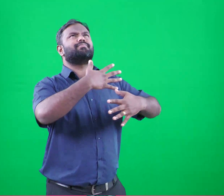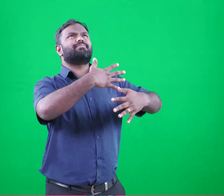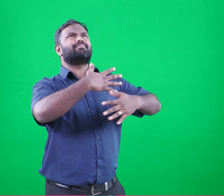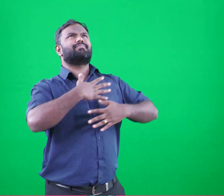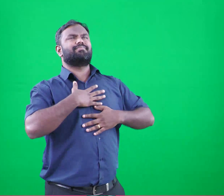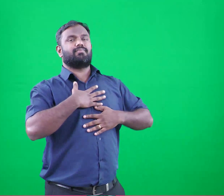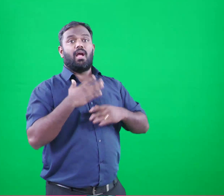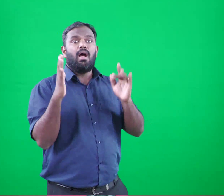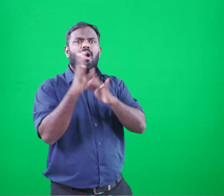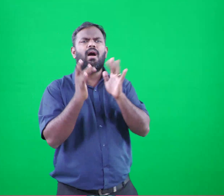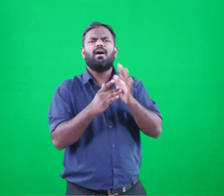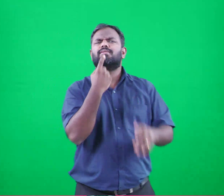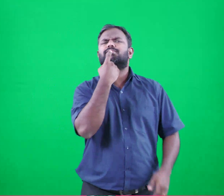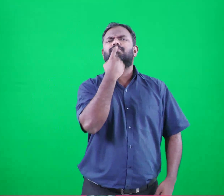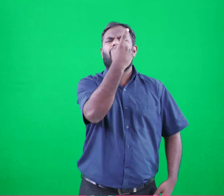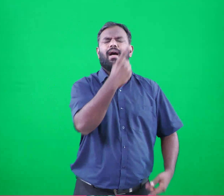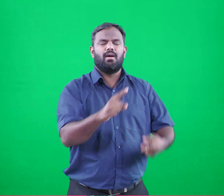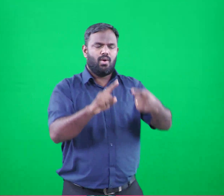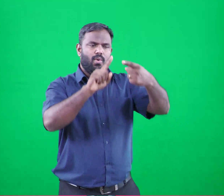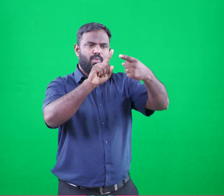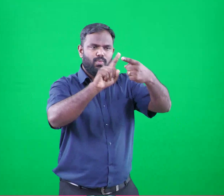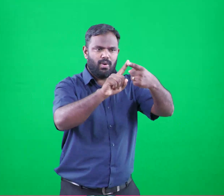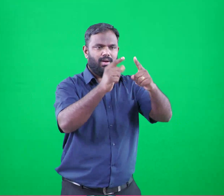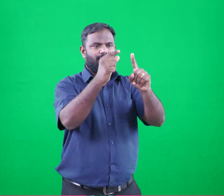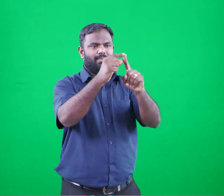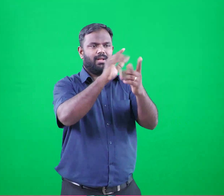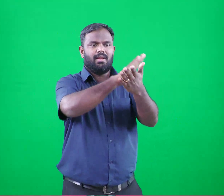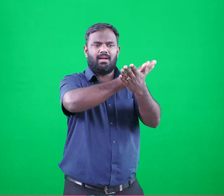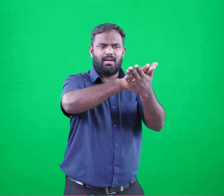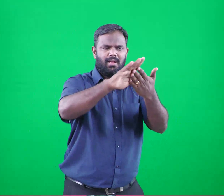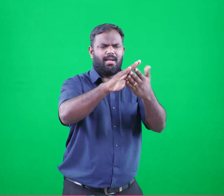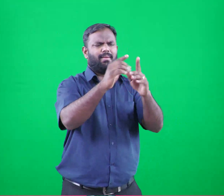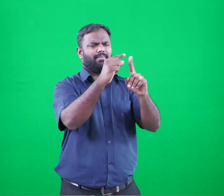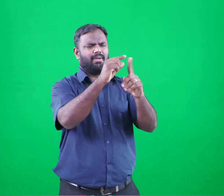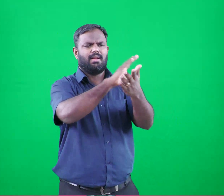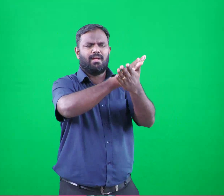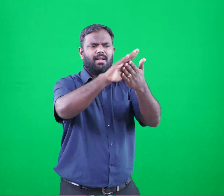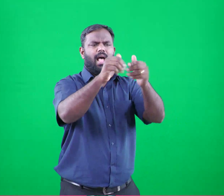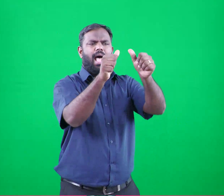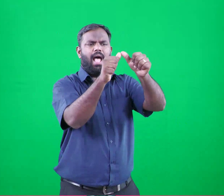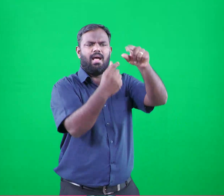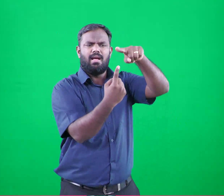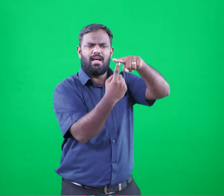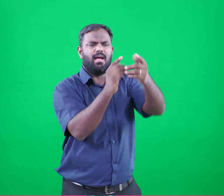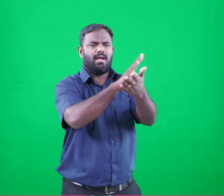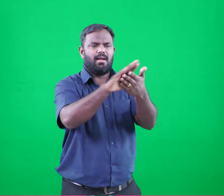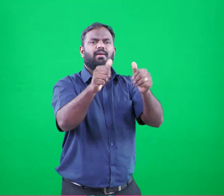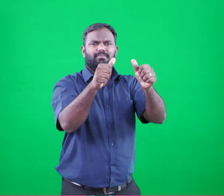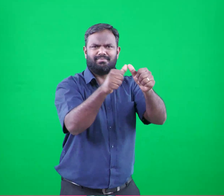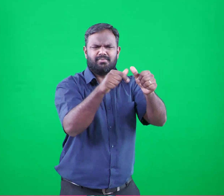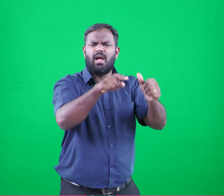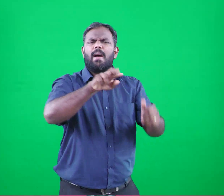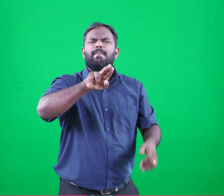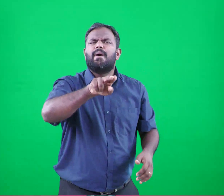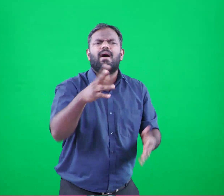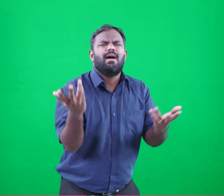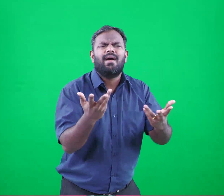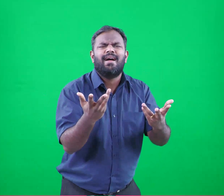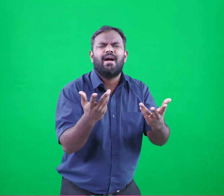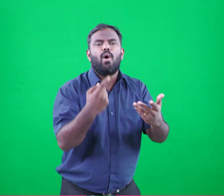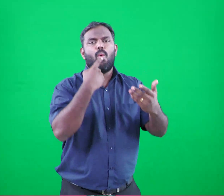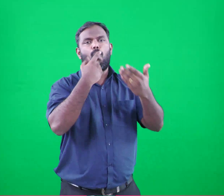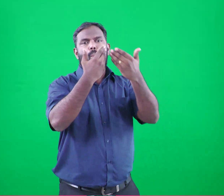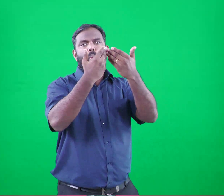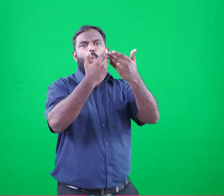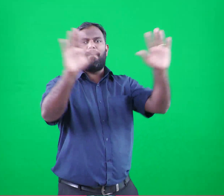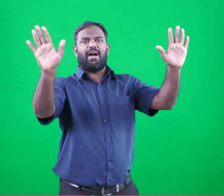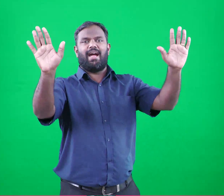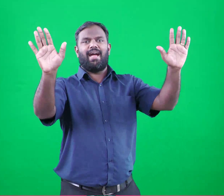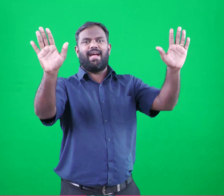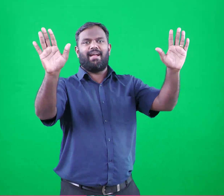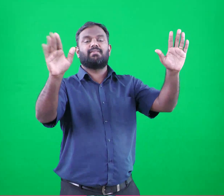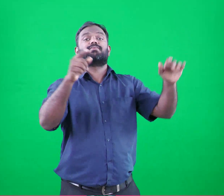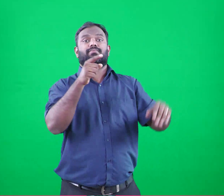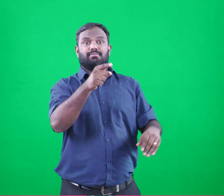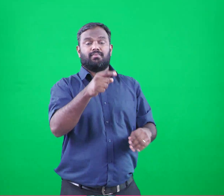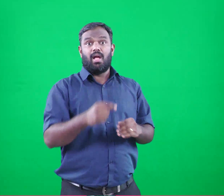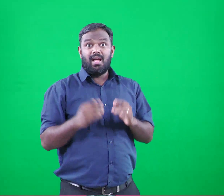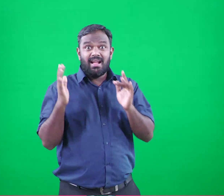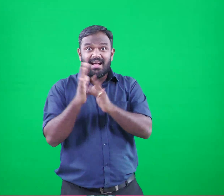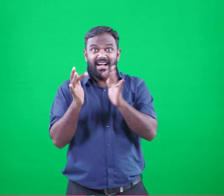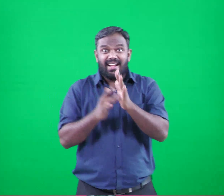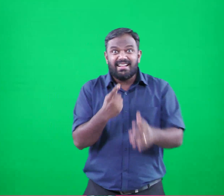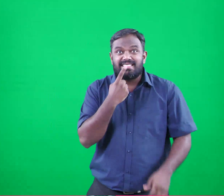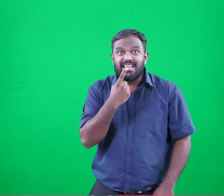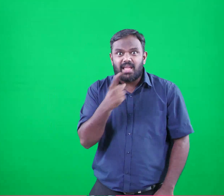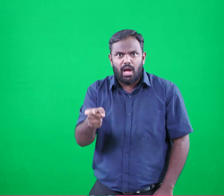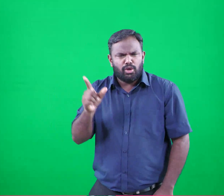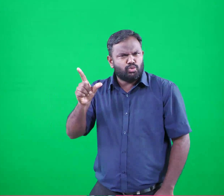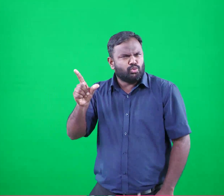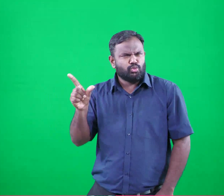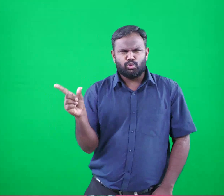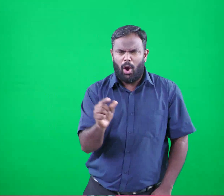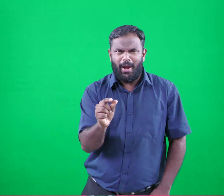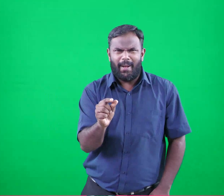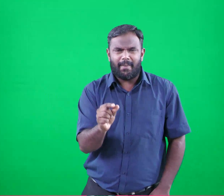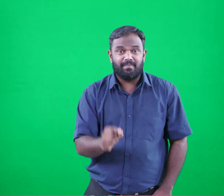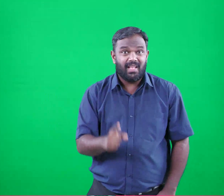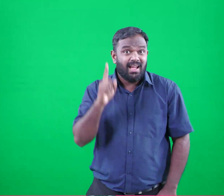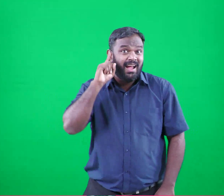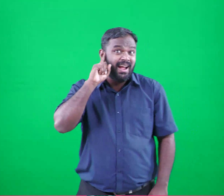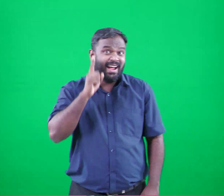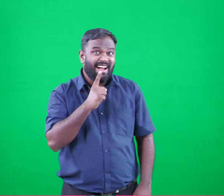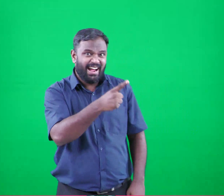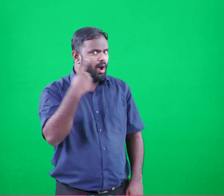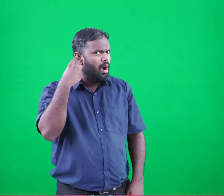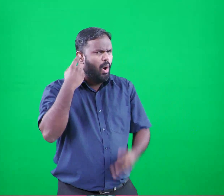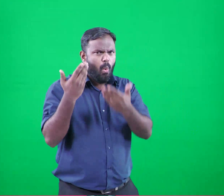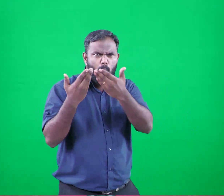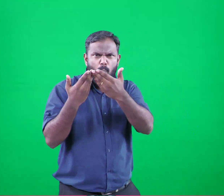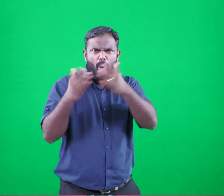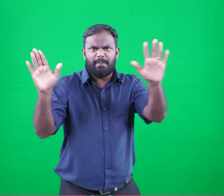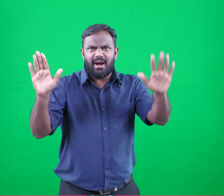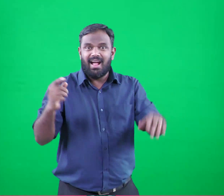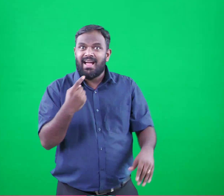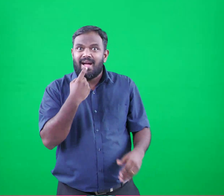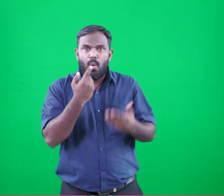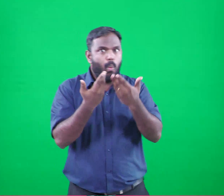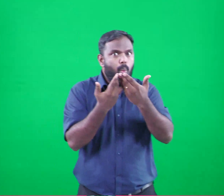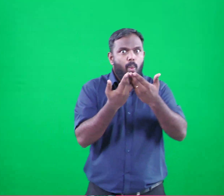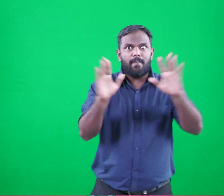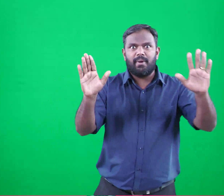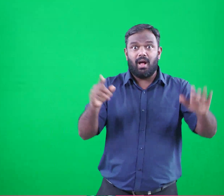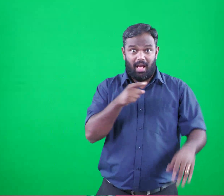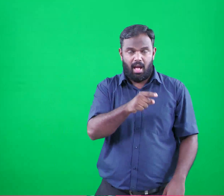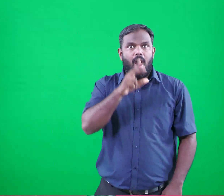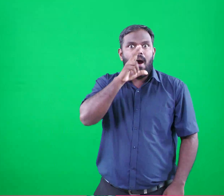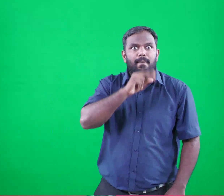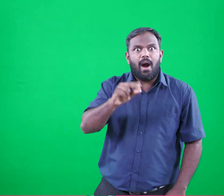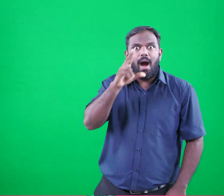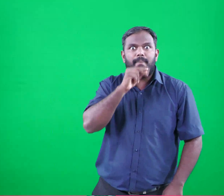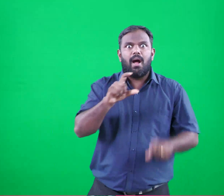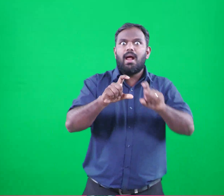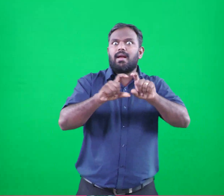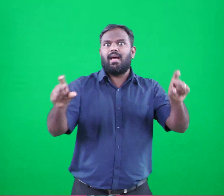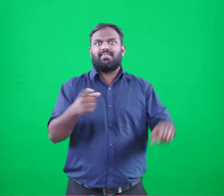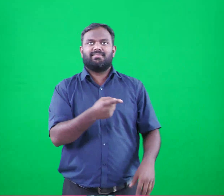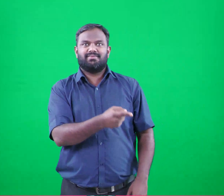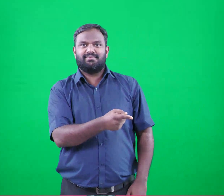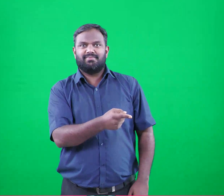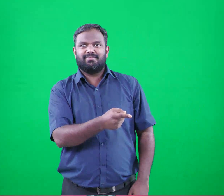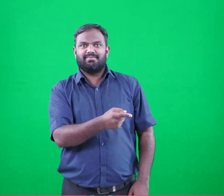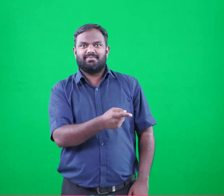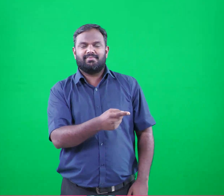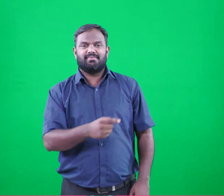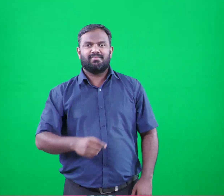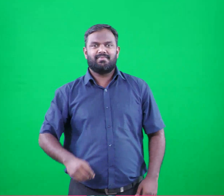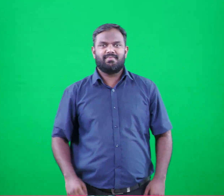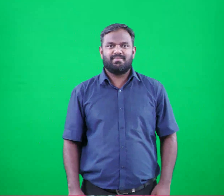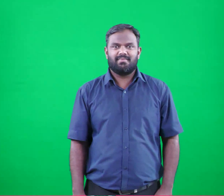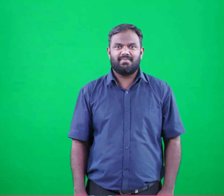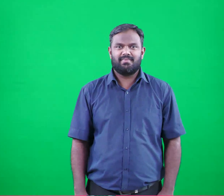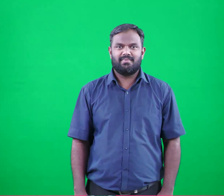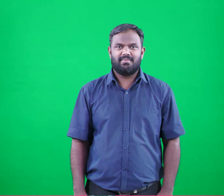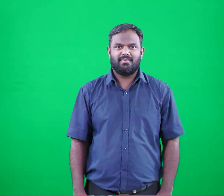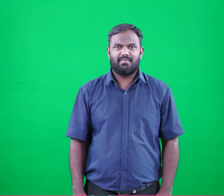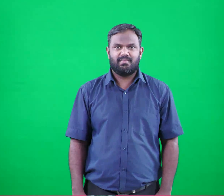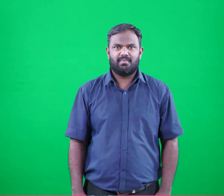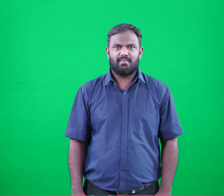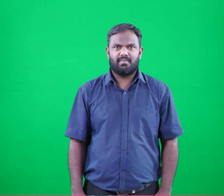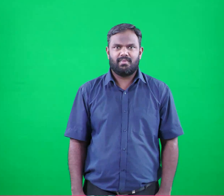(which means, "Be opened!"). Immediately the man's ears were opened and his tongue was released, and he began to speak plainly.